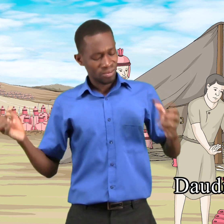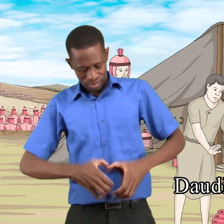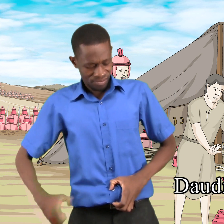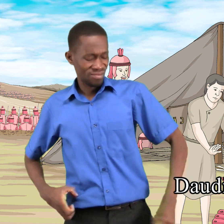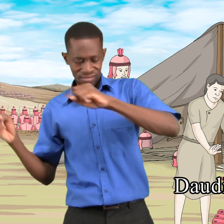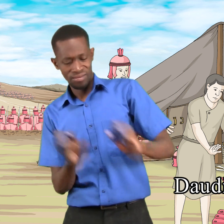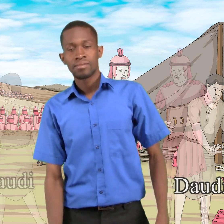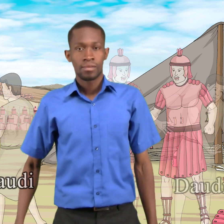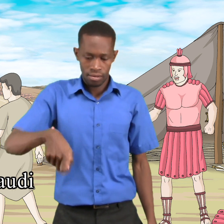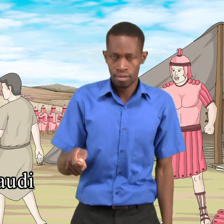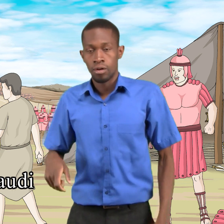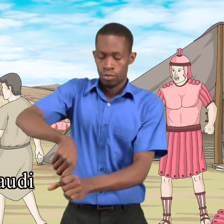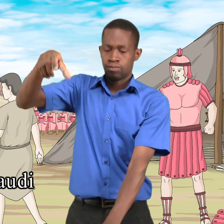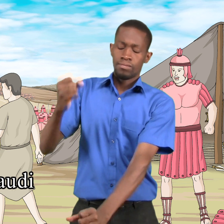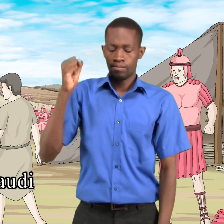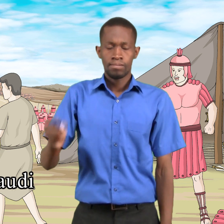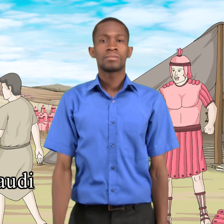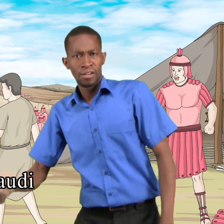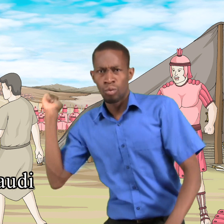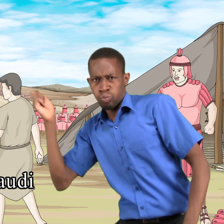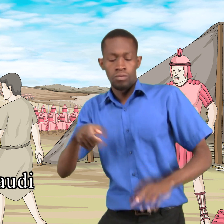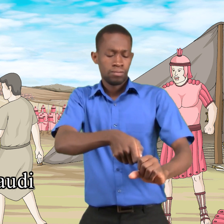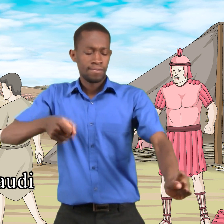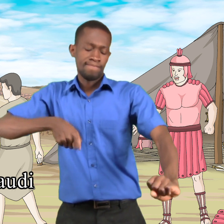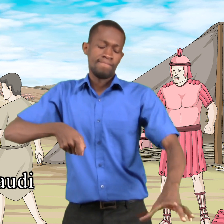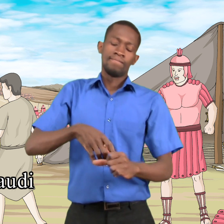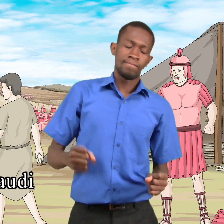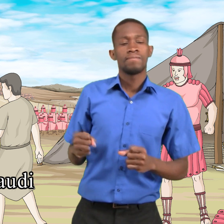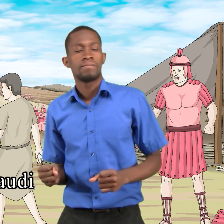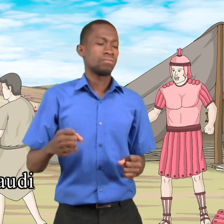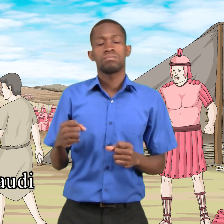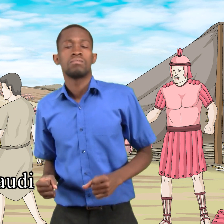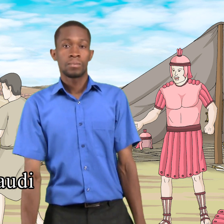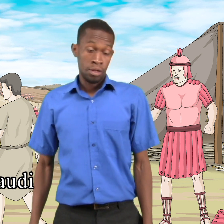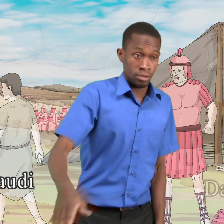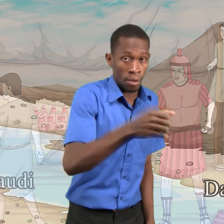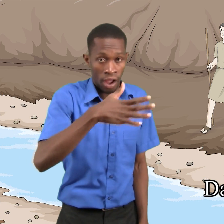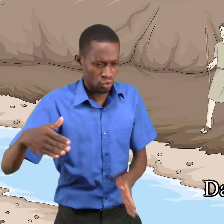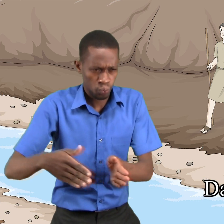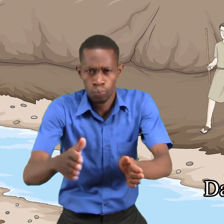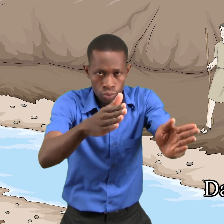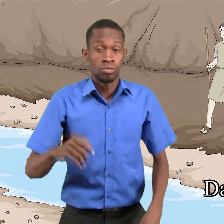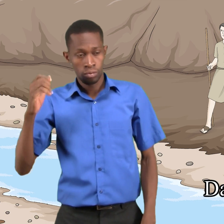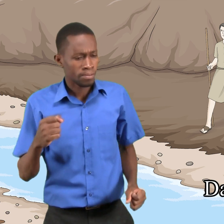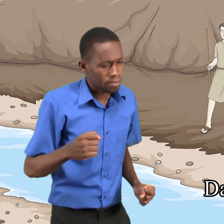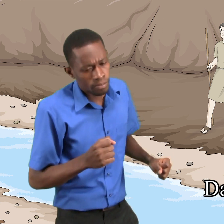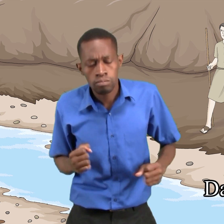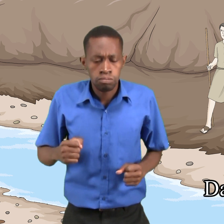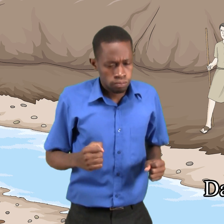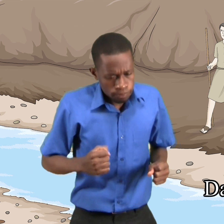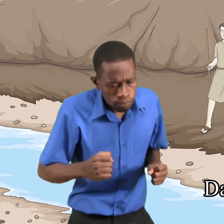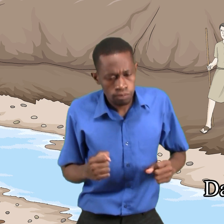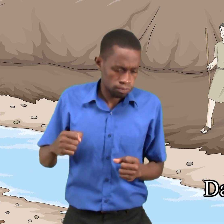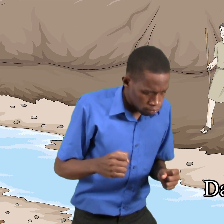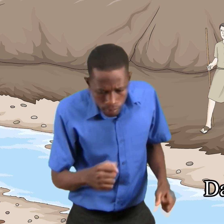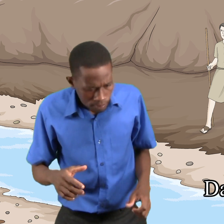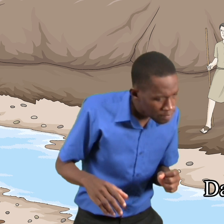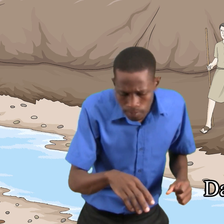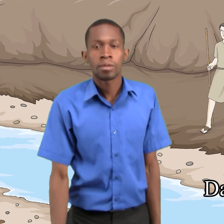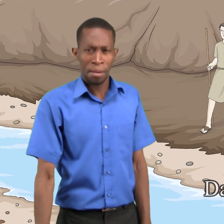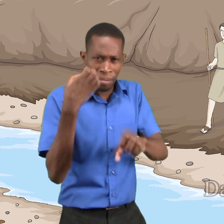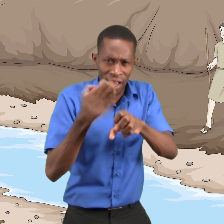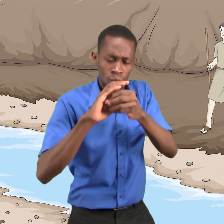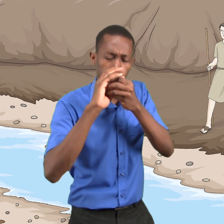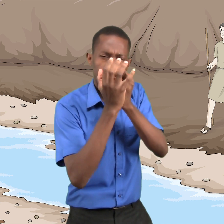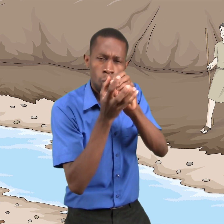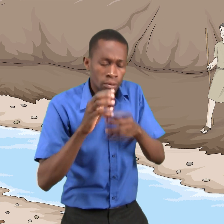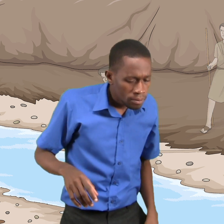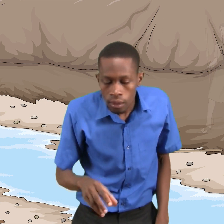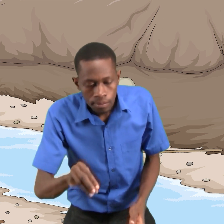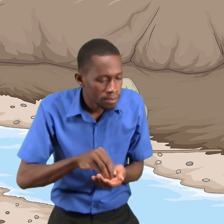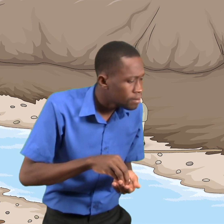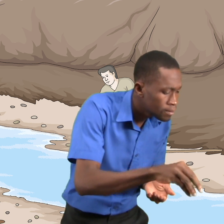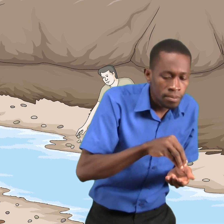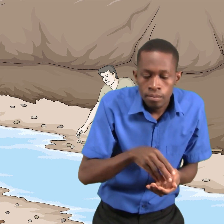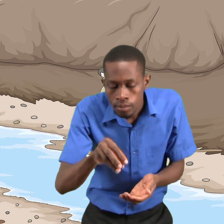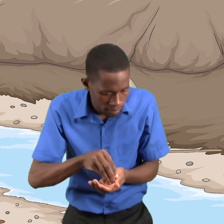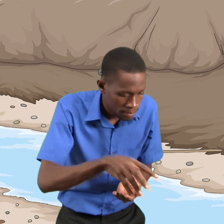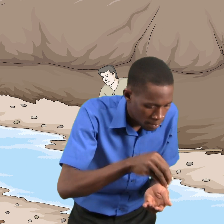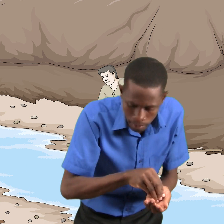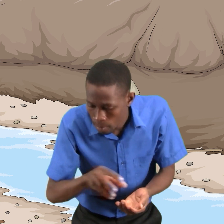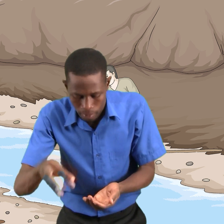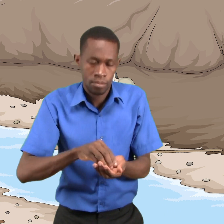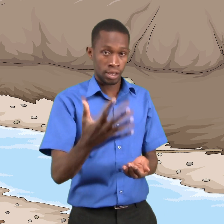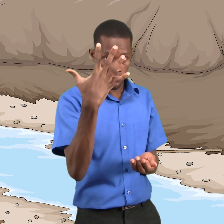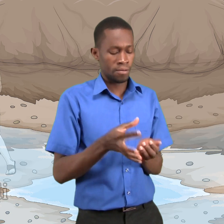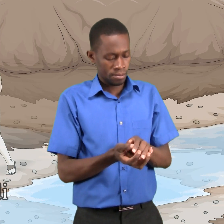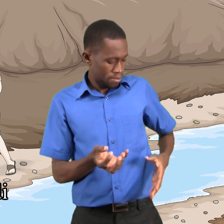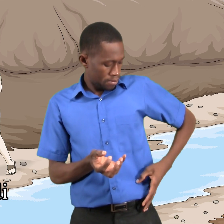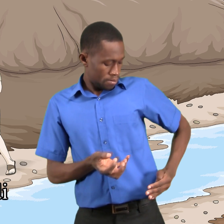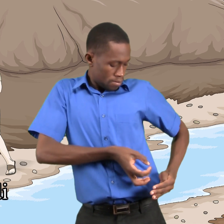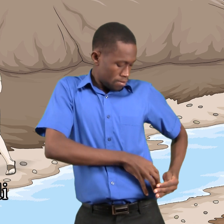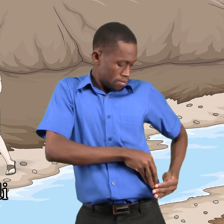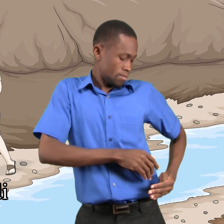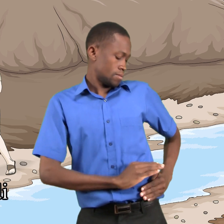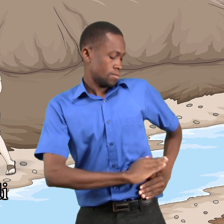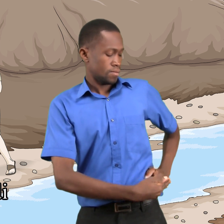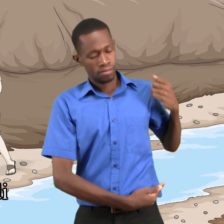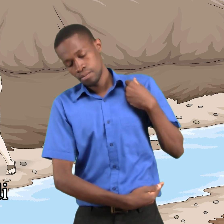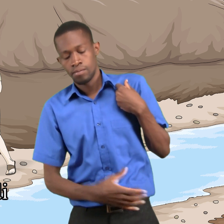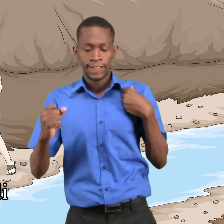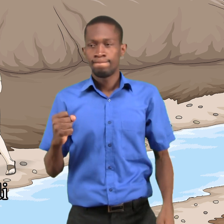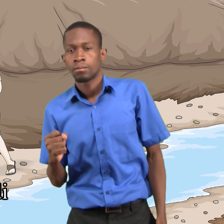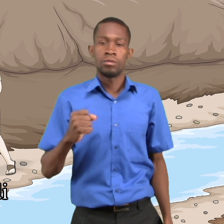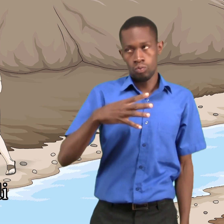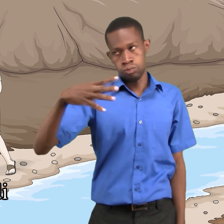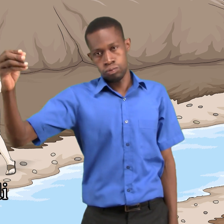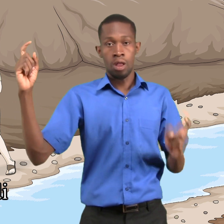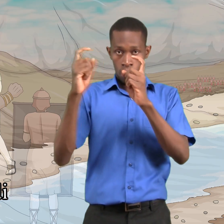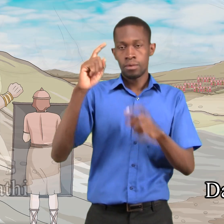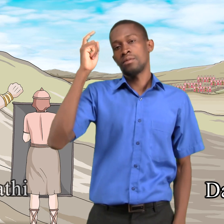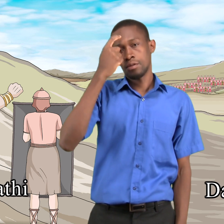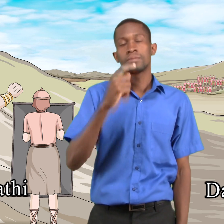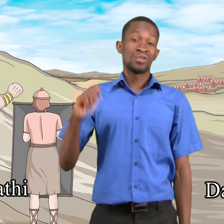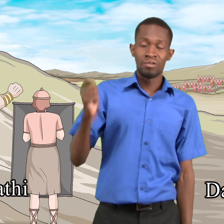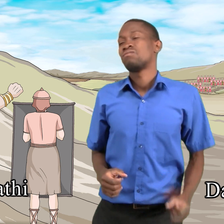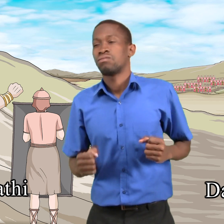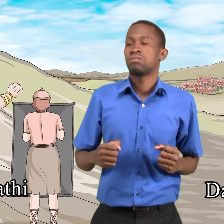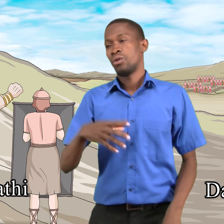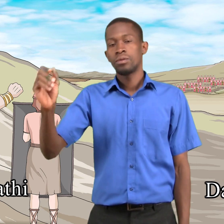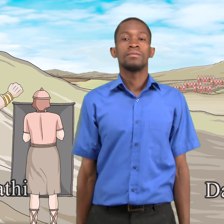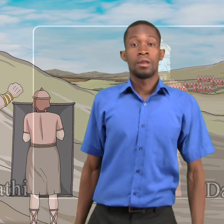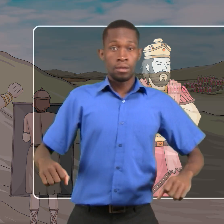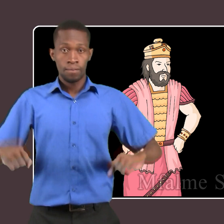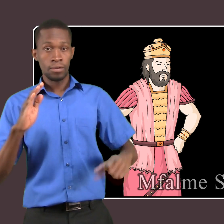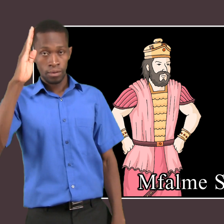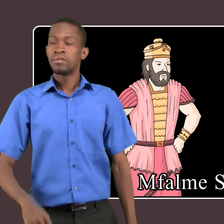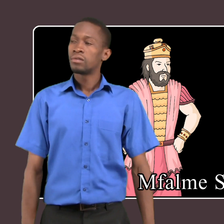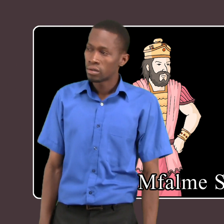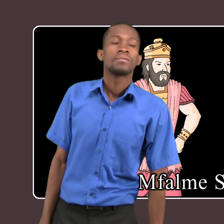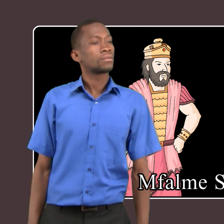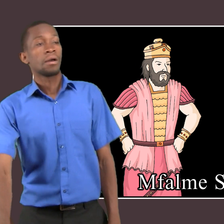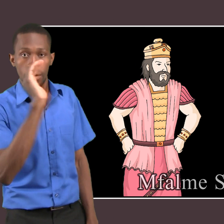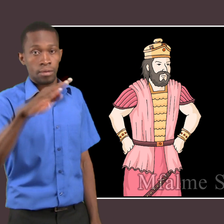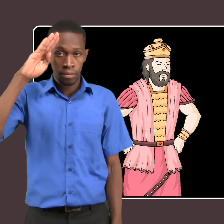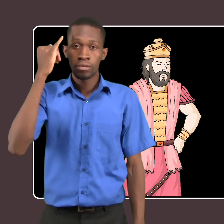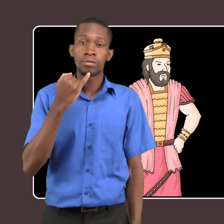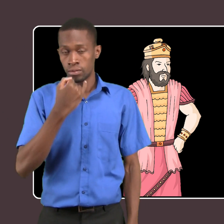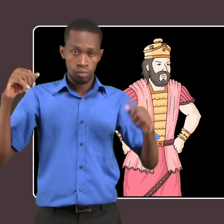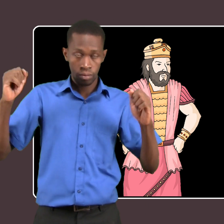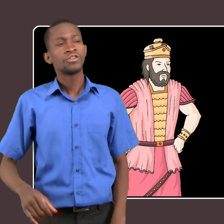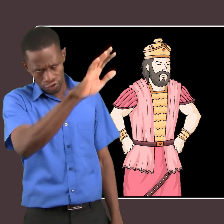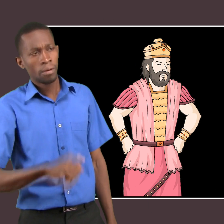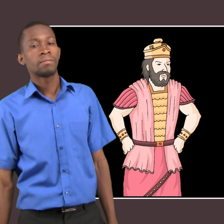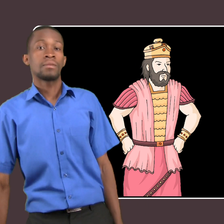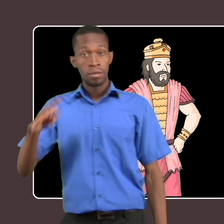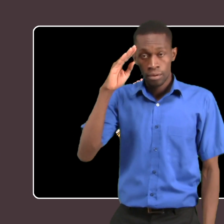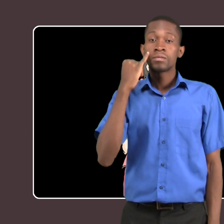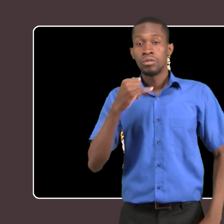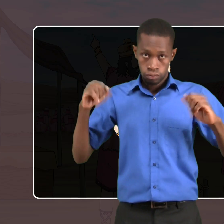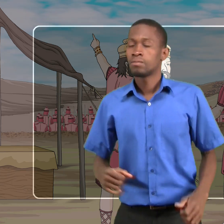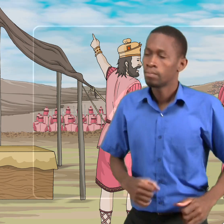And David took his staff in his hand, selected five smooth stones from the brook, and put them in the pouch of his shepherd’s bag.